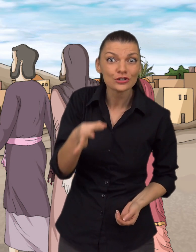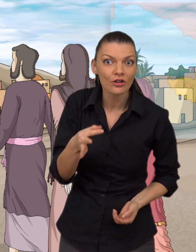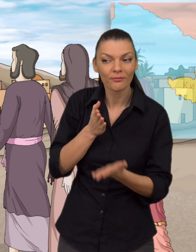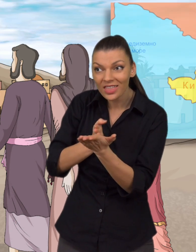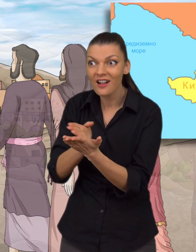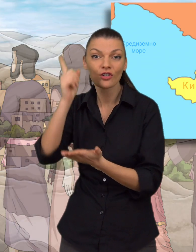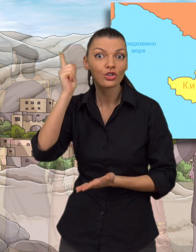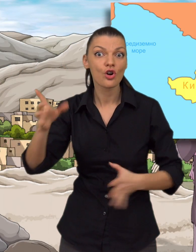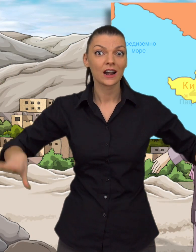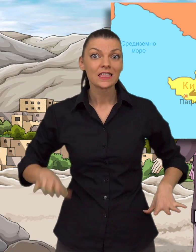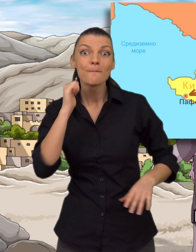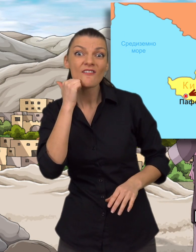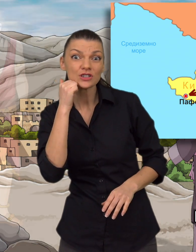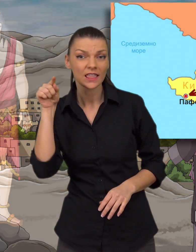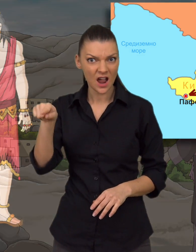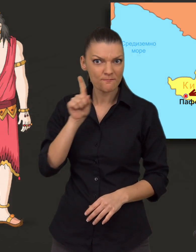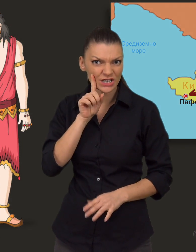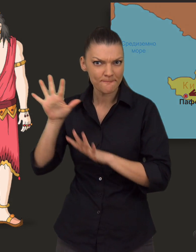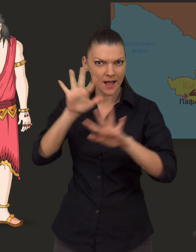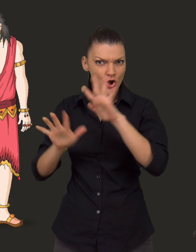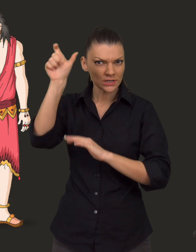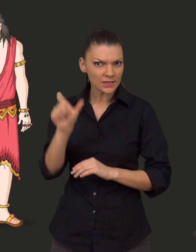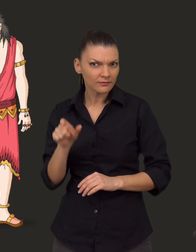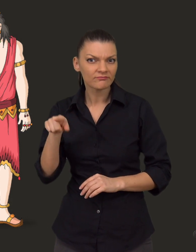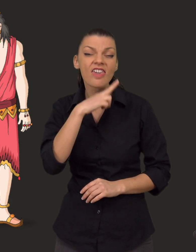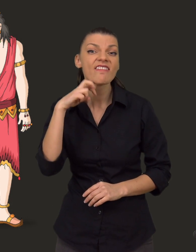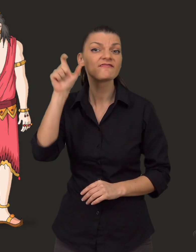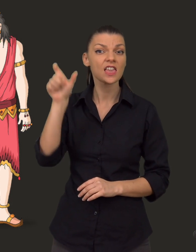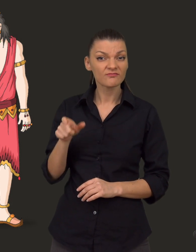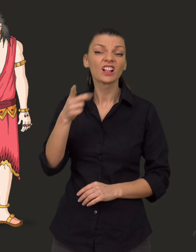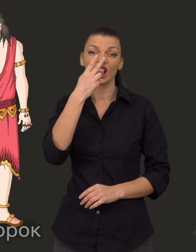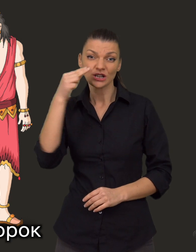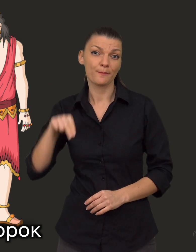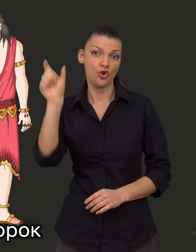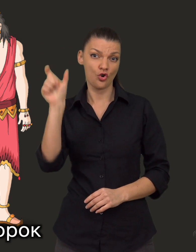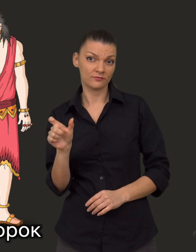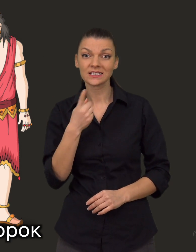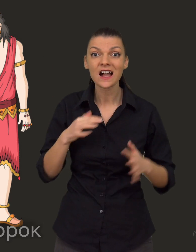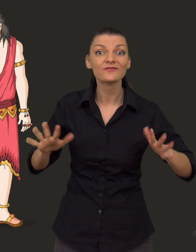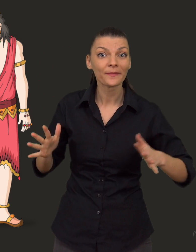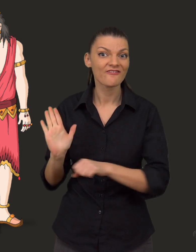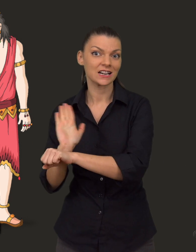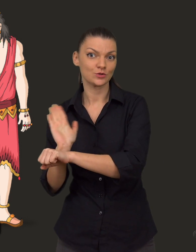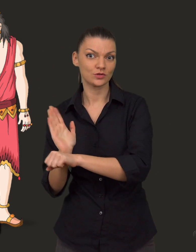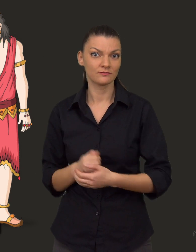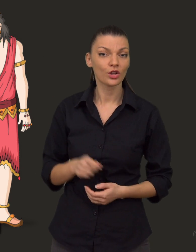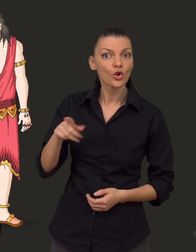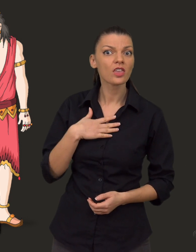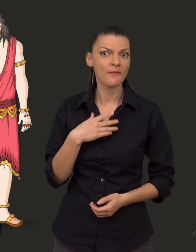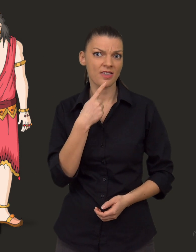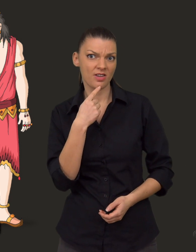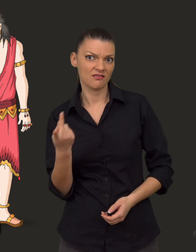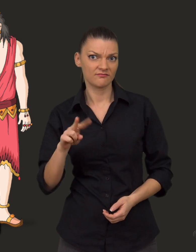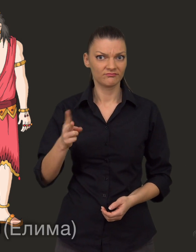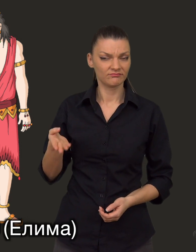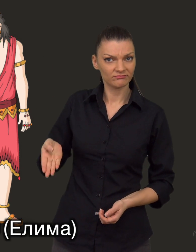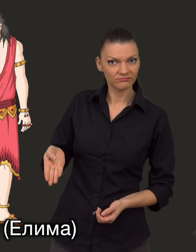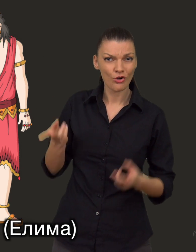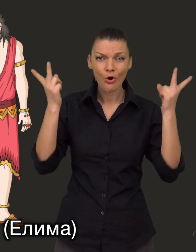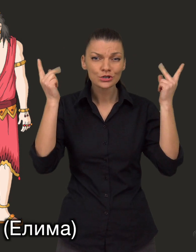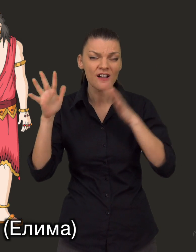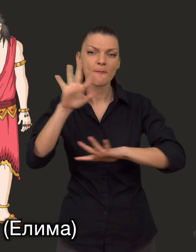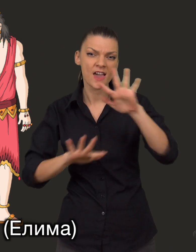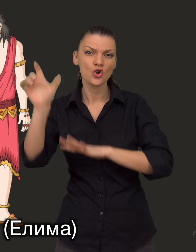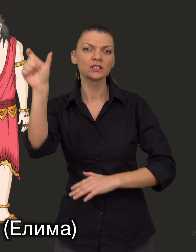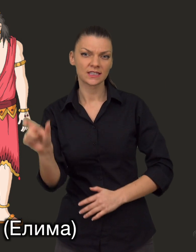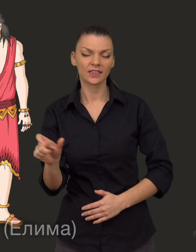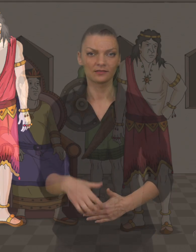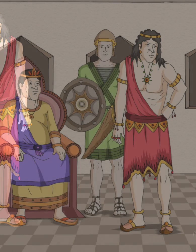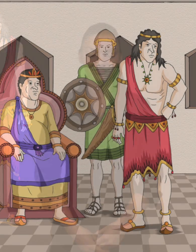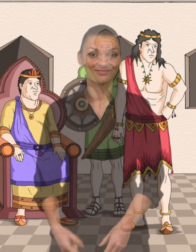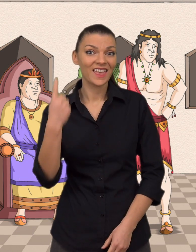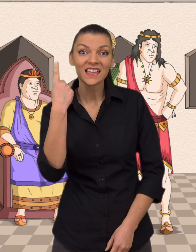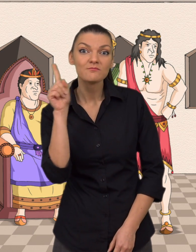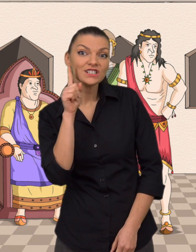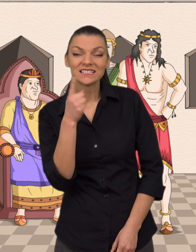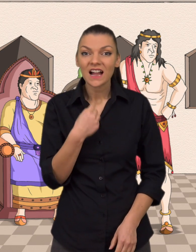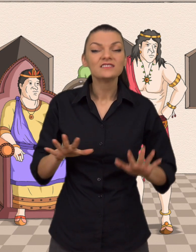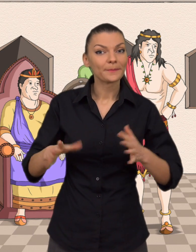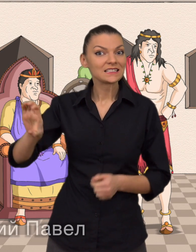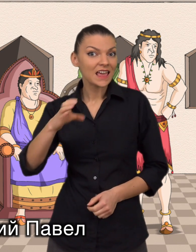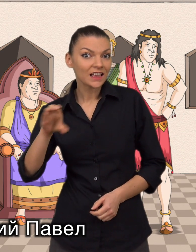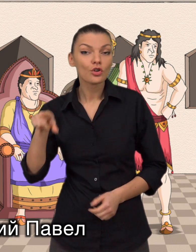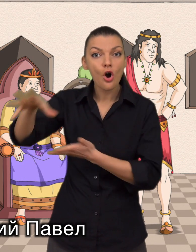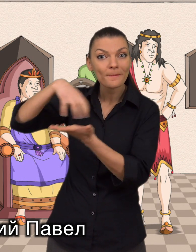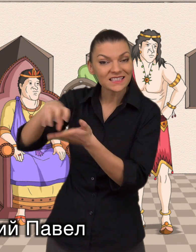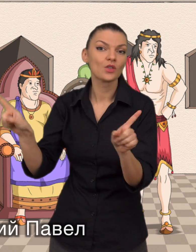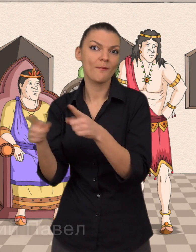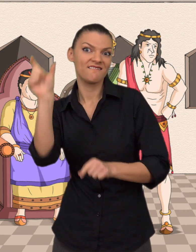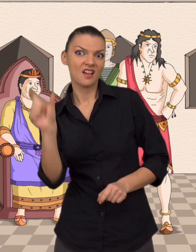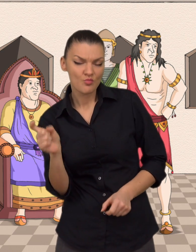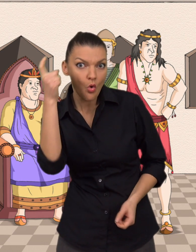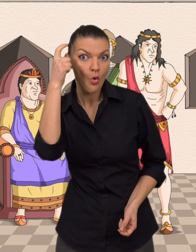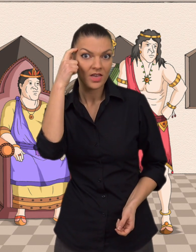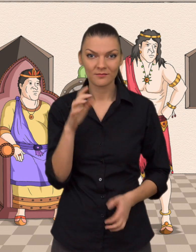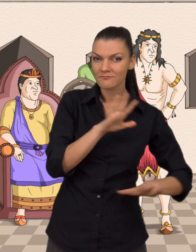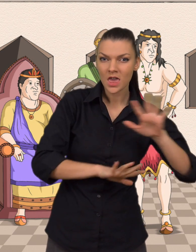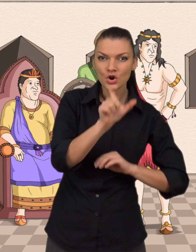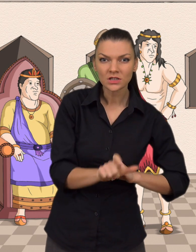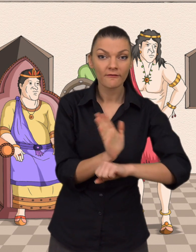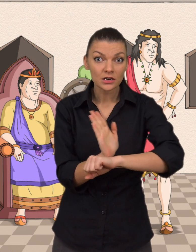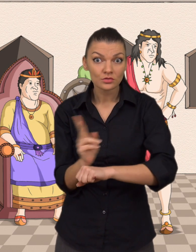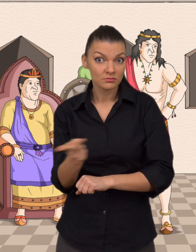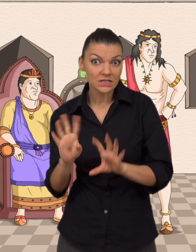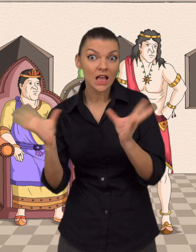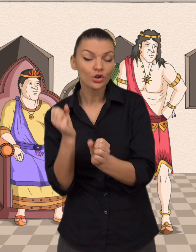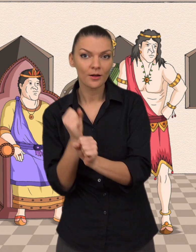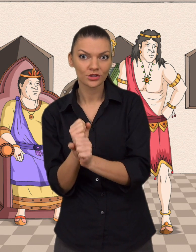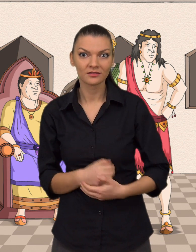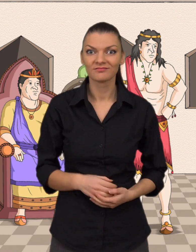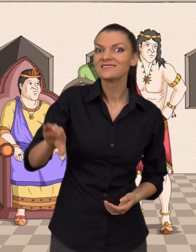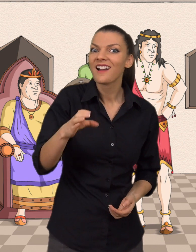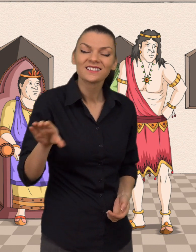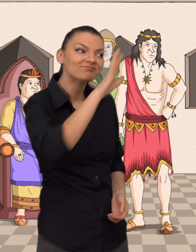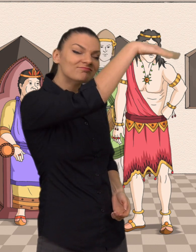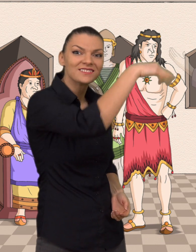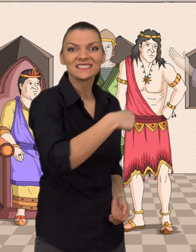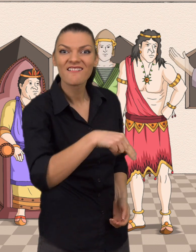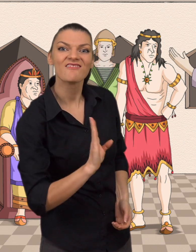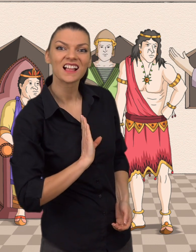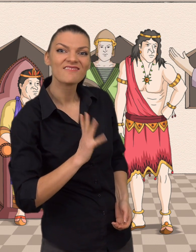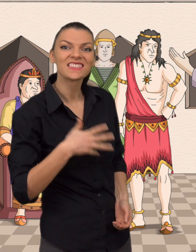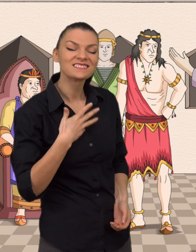They traveled through the whole island as far as Paphos, where they found a Jewish sorcerer and false prophet named Bar-Jesus, an attendant of the proconsul, Sergius Paulus.